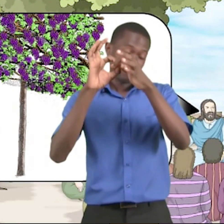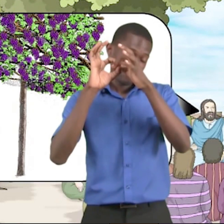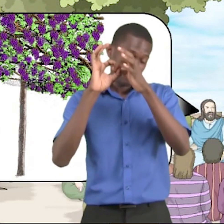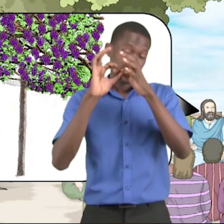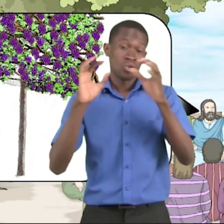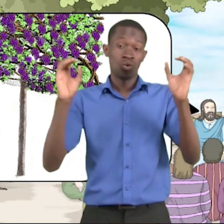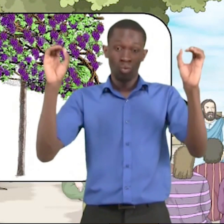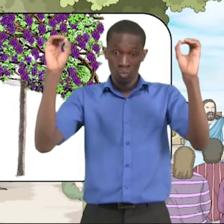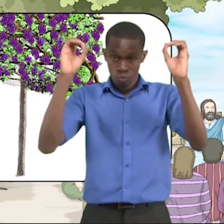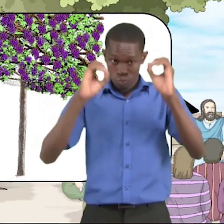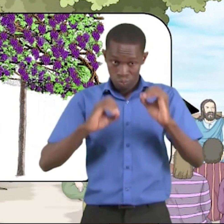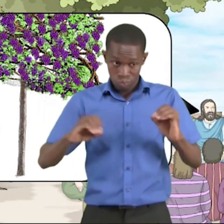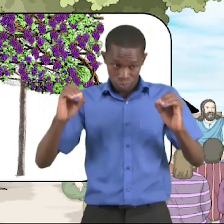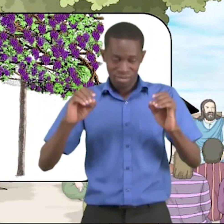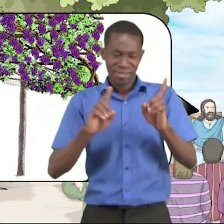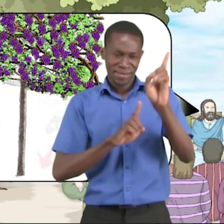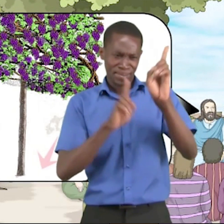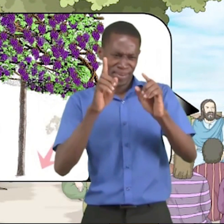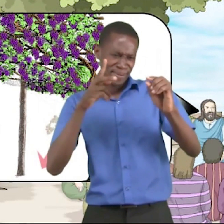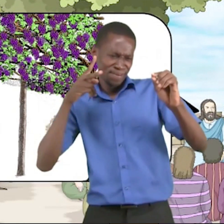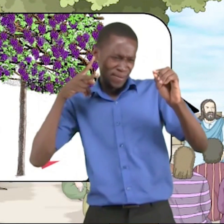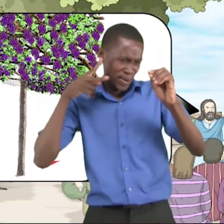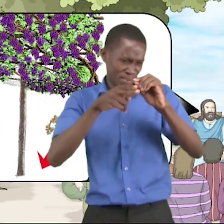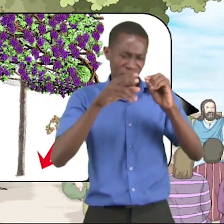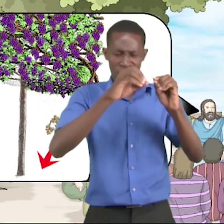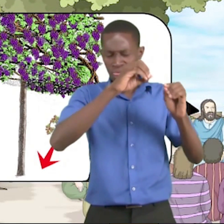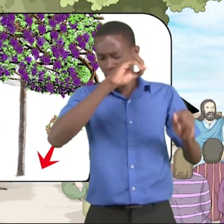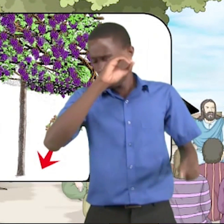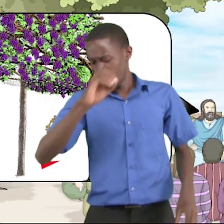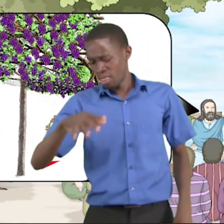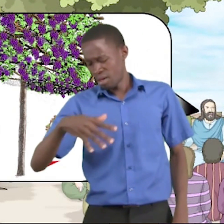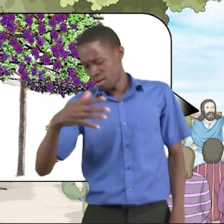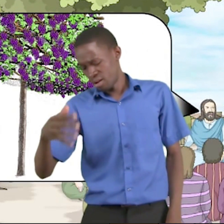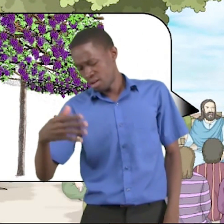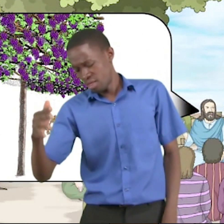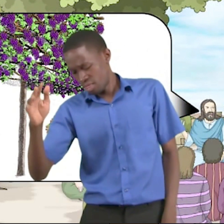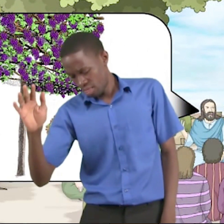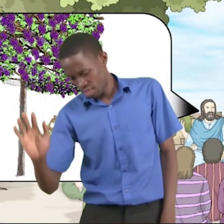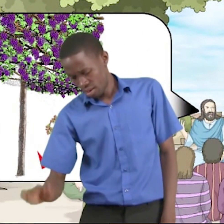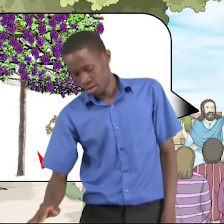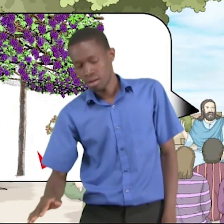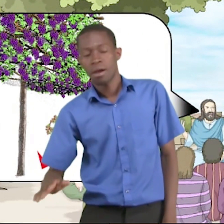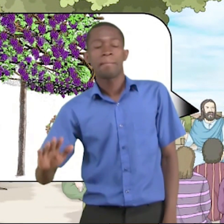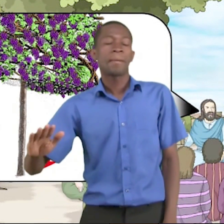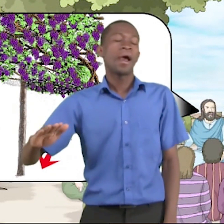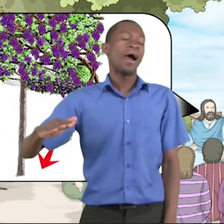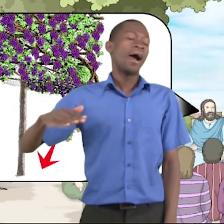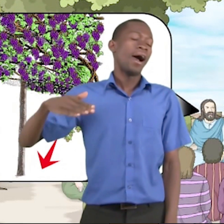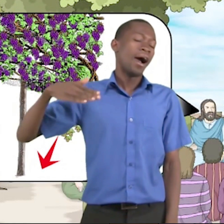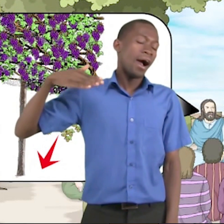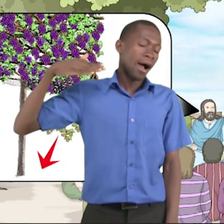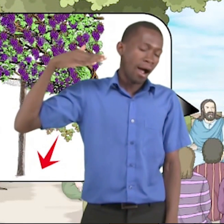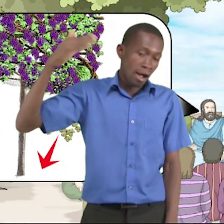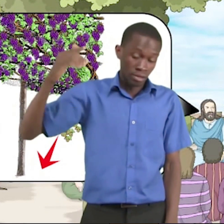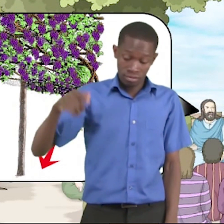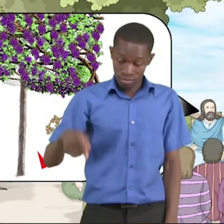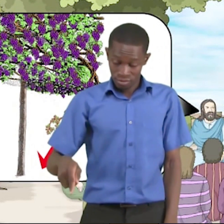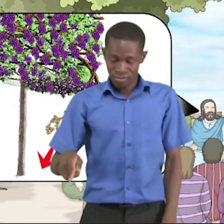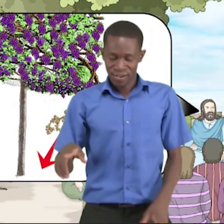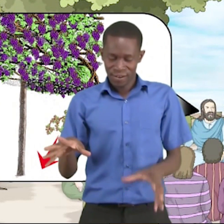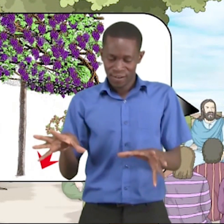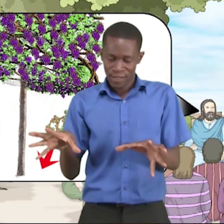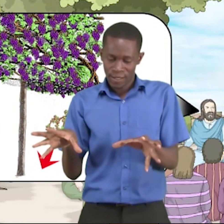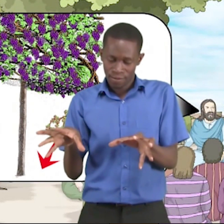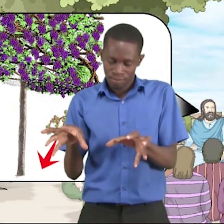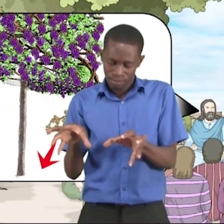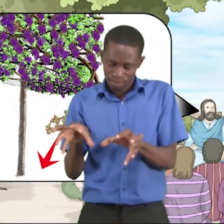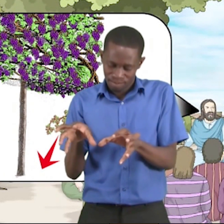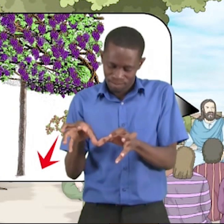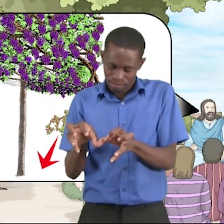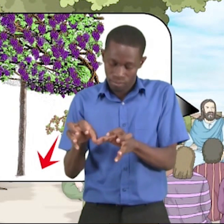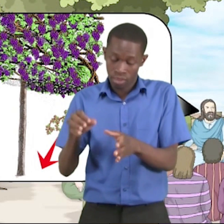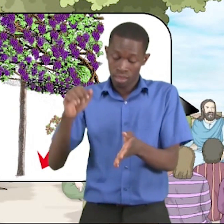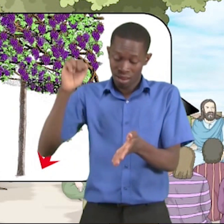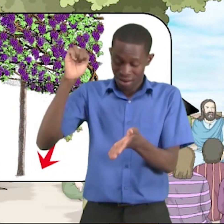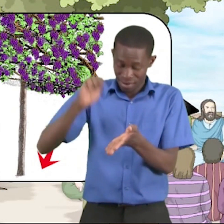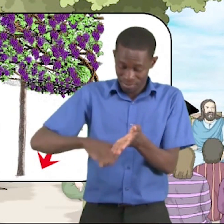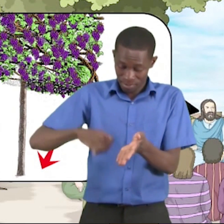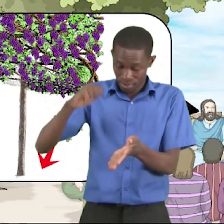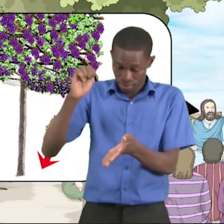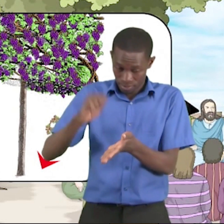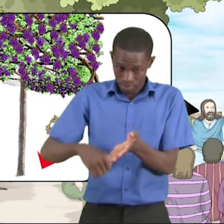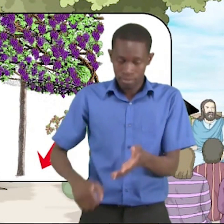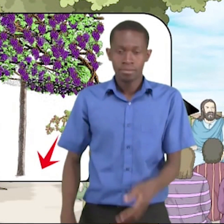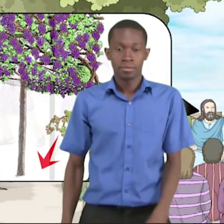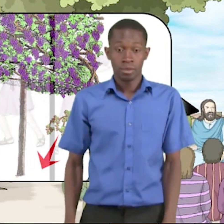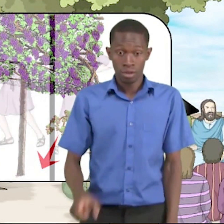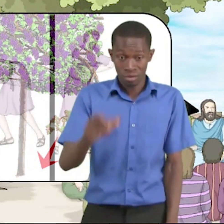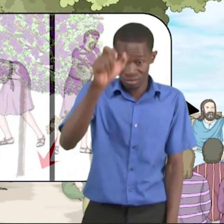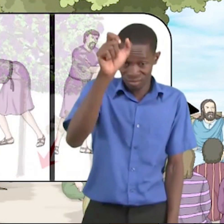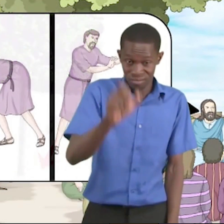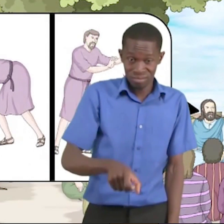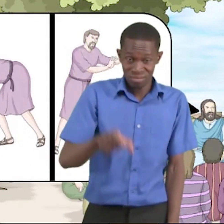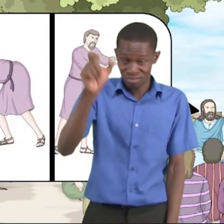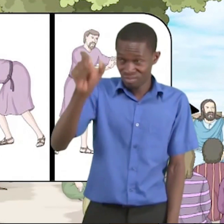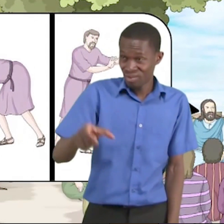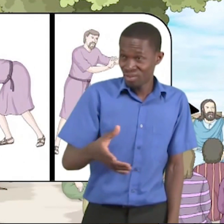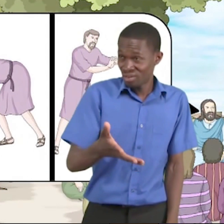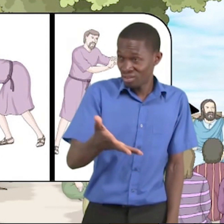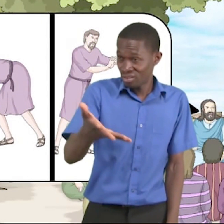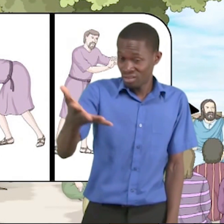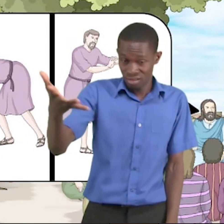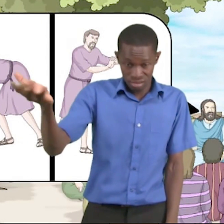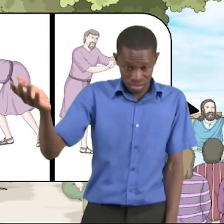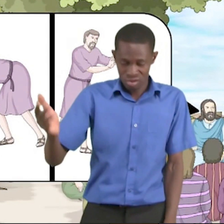If anyone does not remain in Me, he is like a branch that is thrown away and withers.